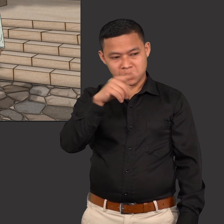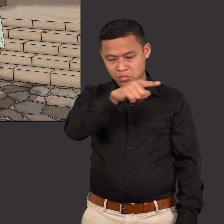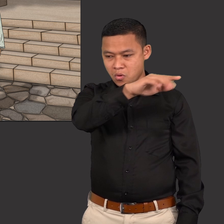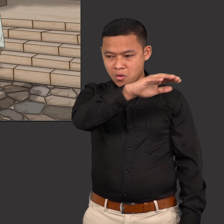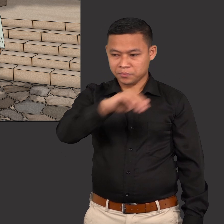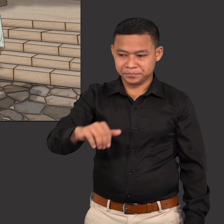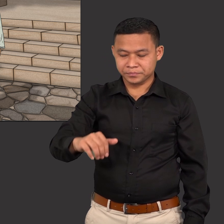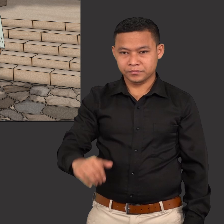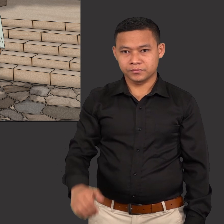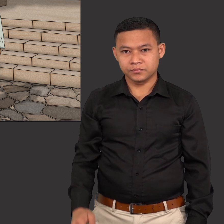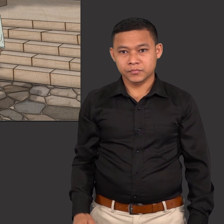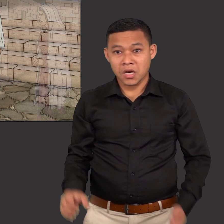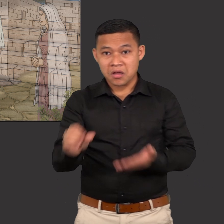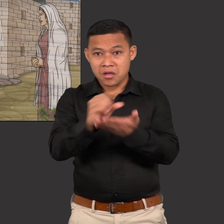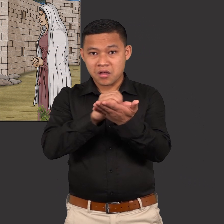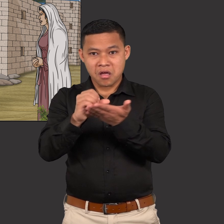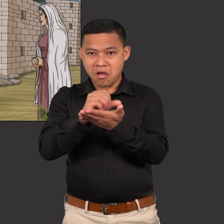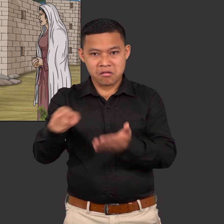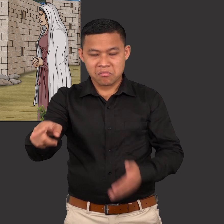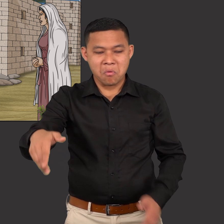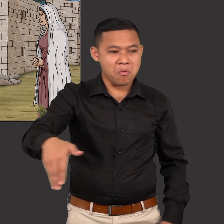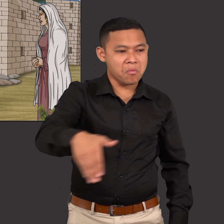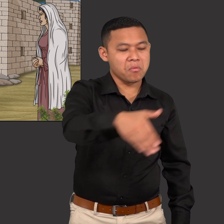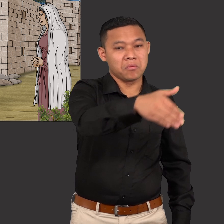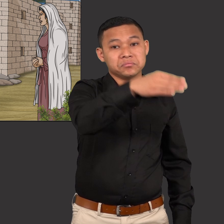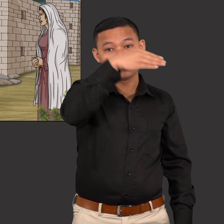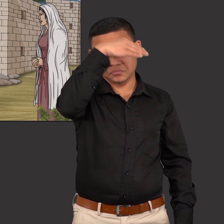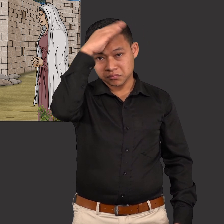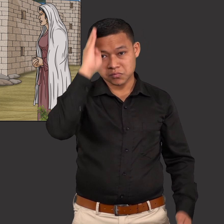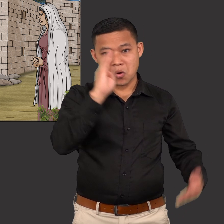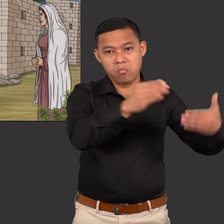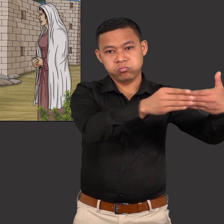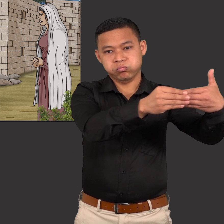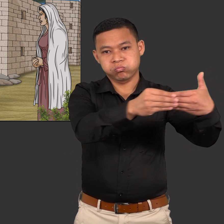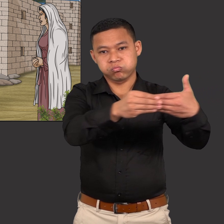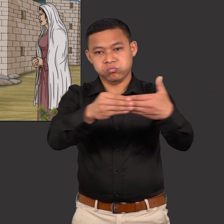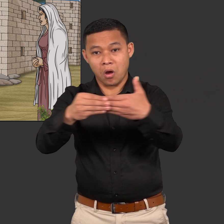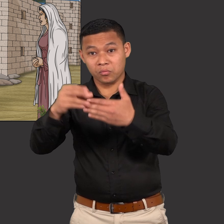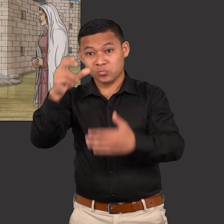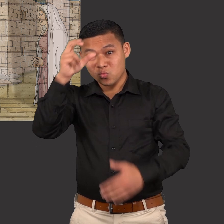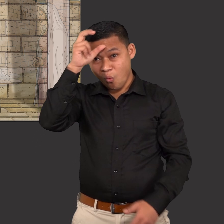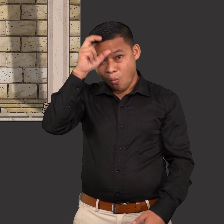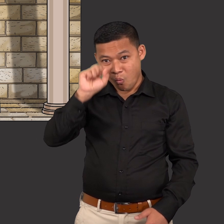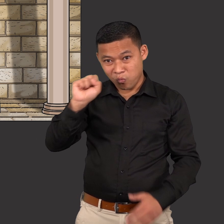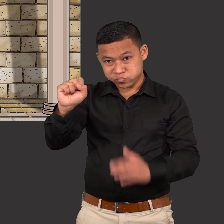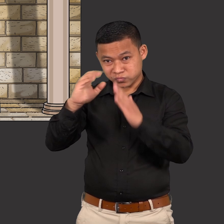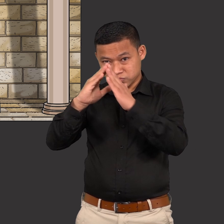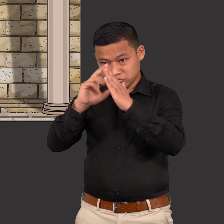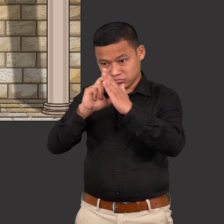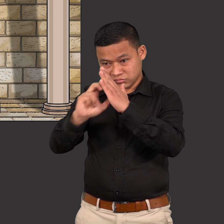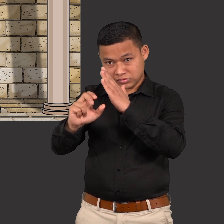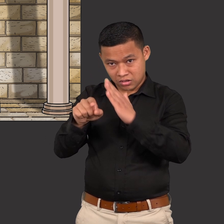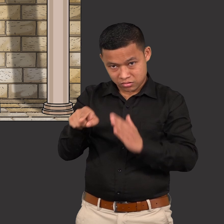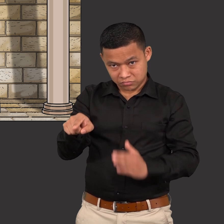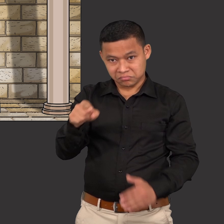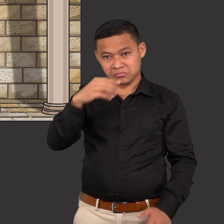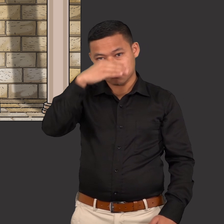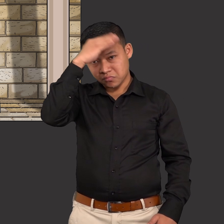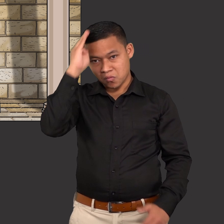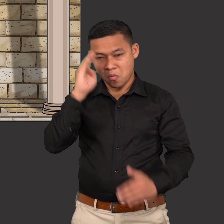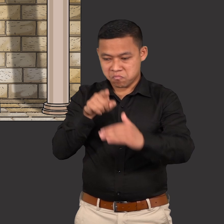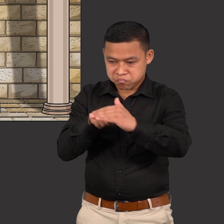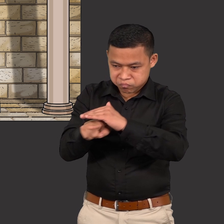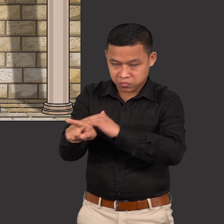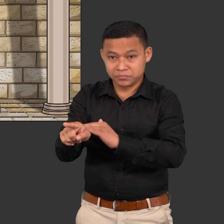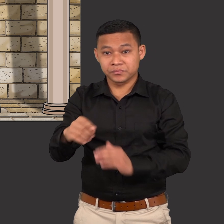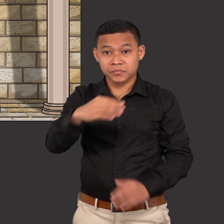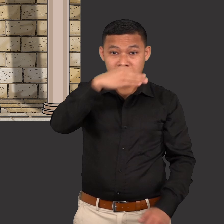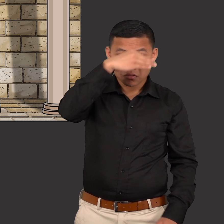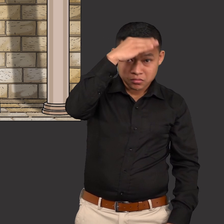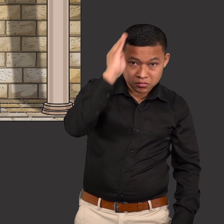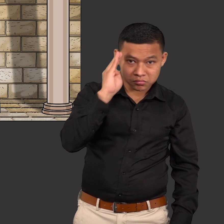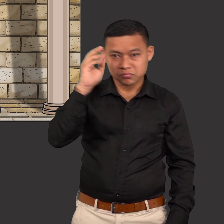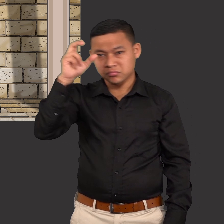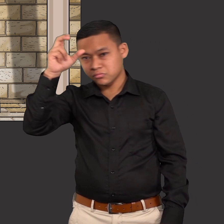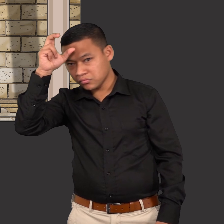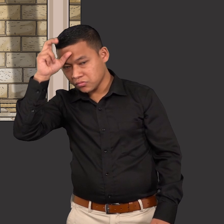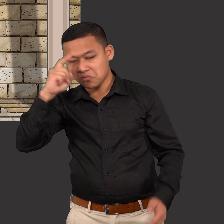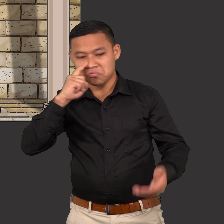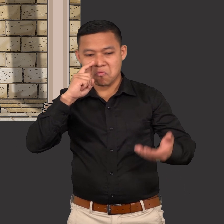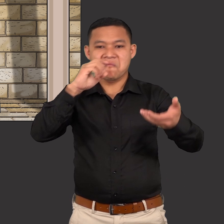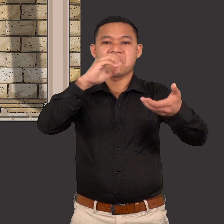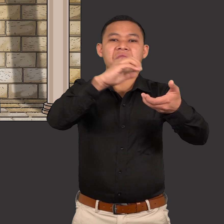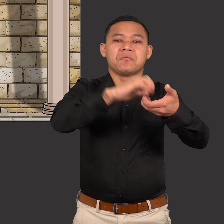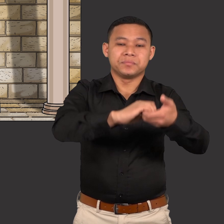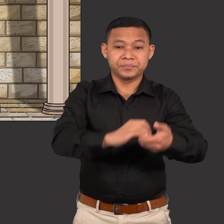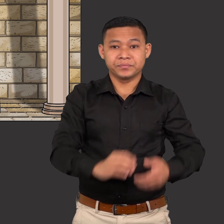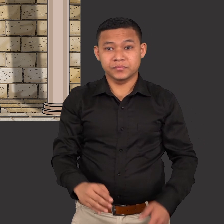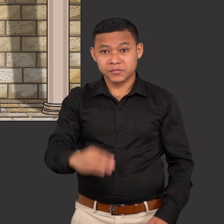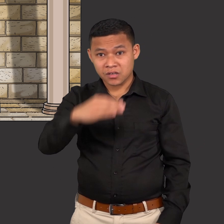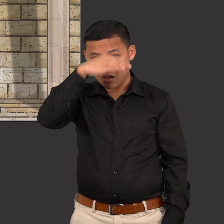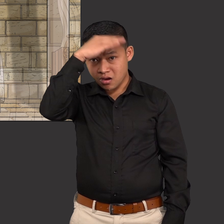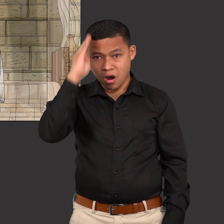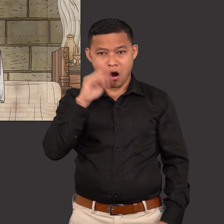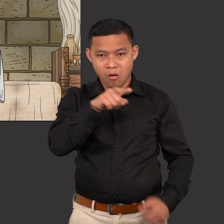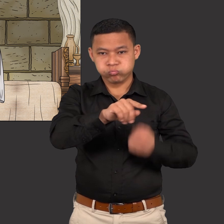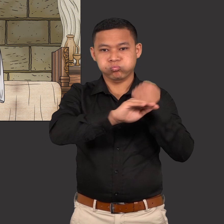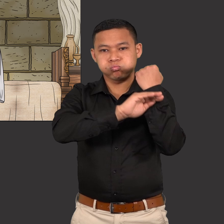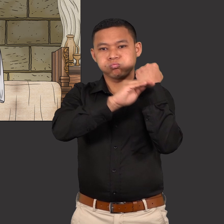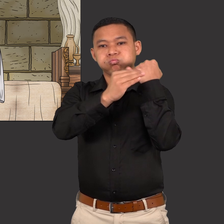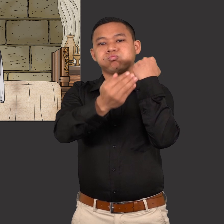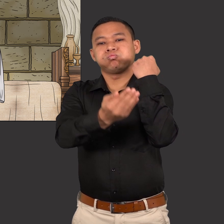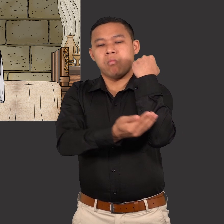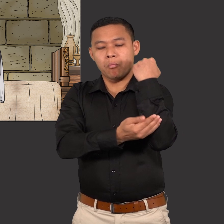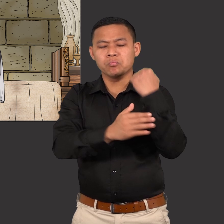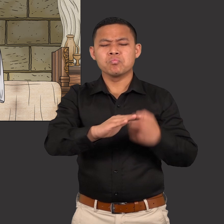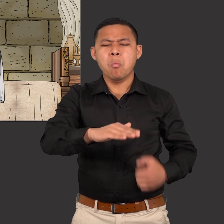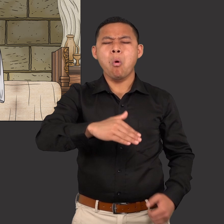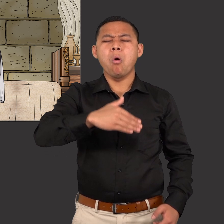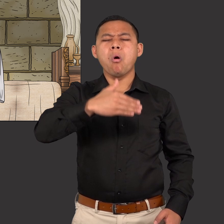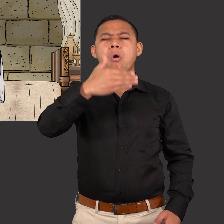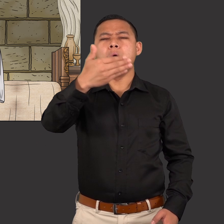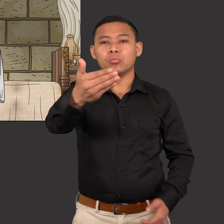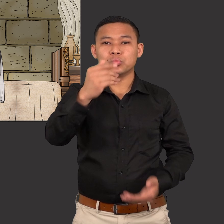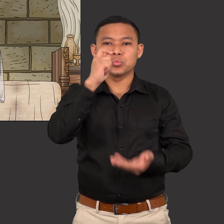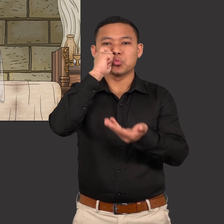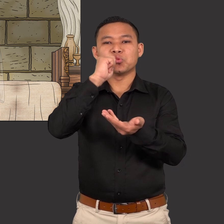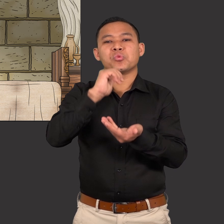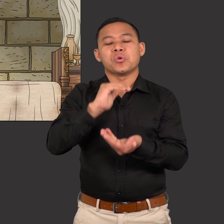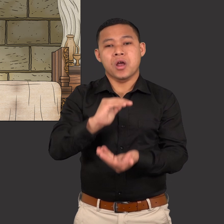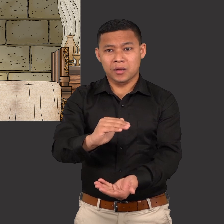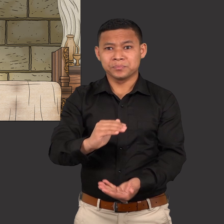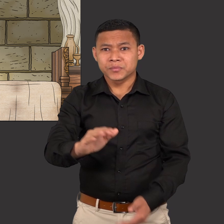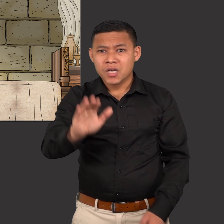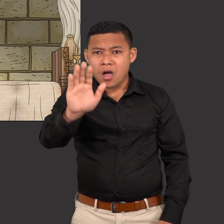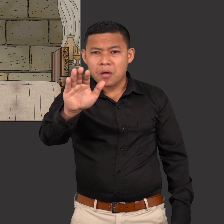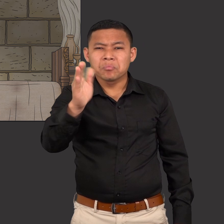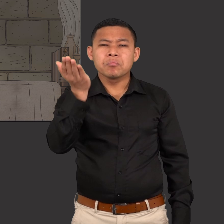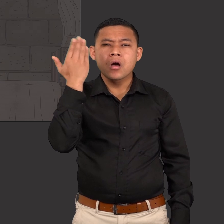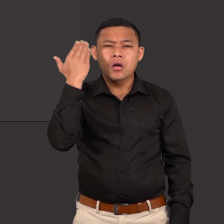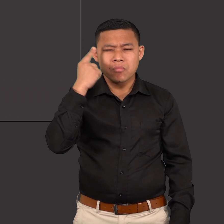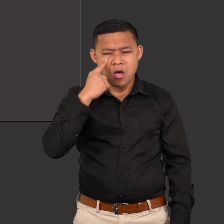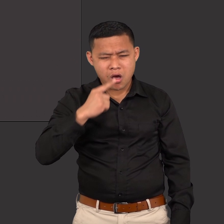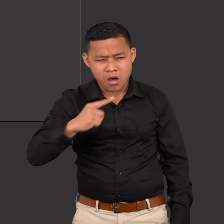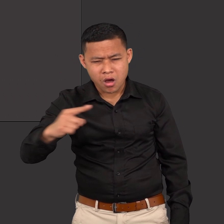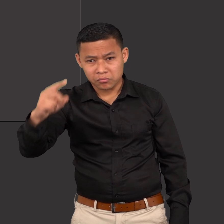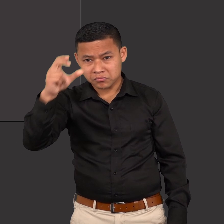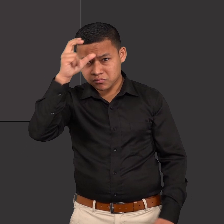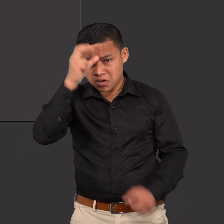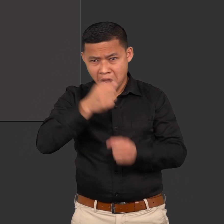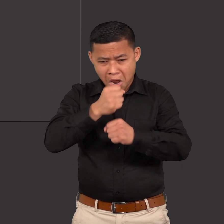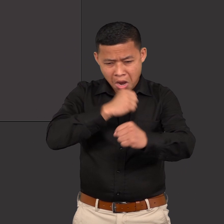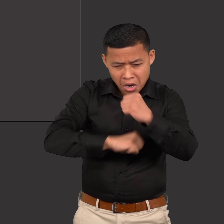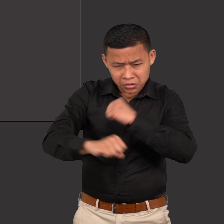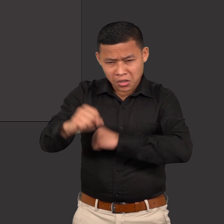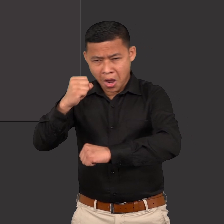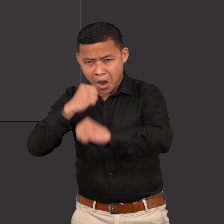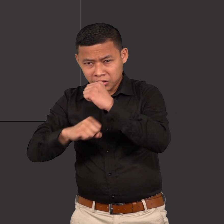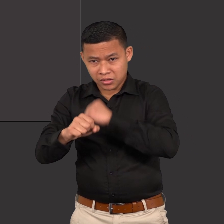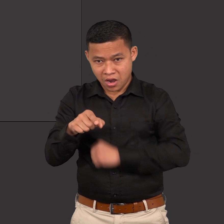And when the time of mourning was over, David had her brought to his house, and she became his wife and bore him a son.